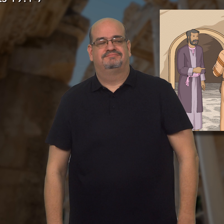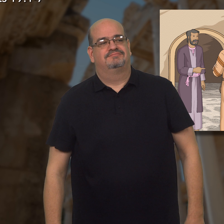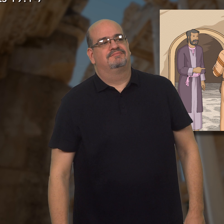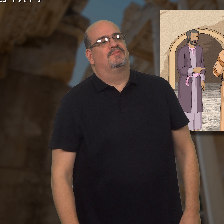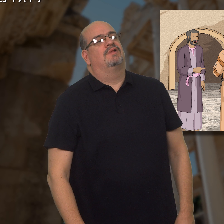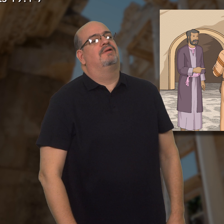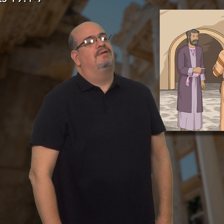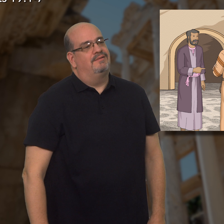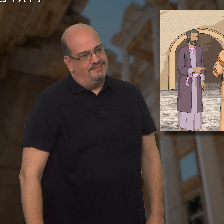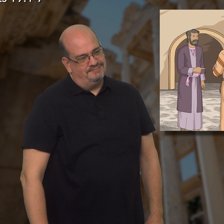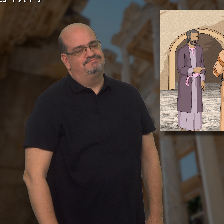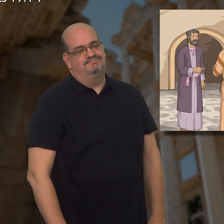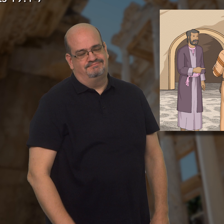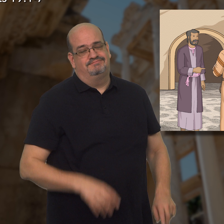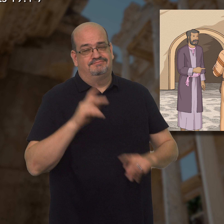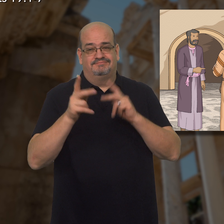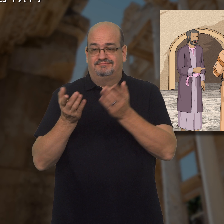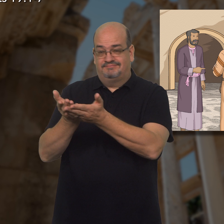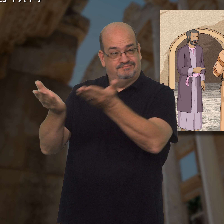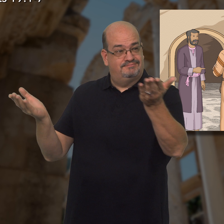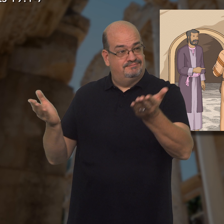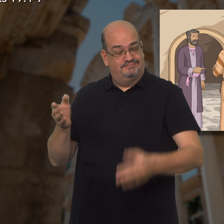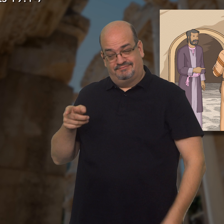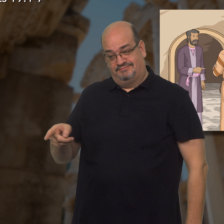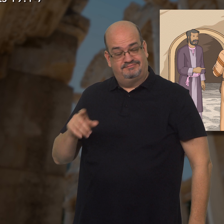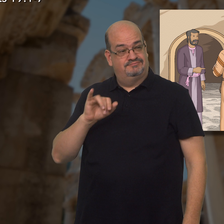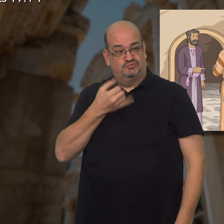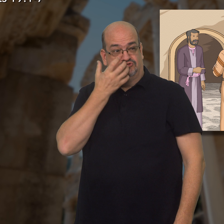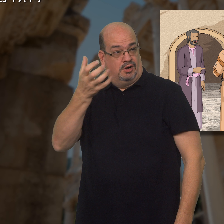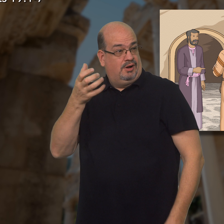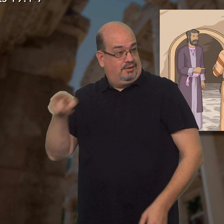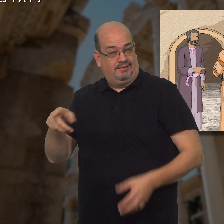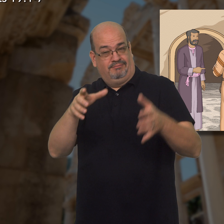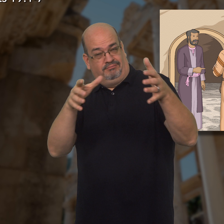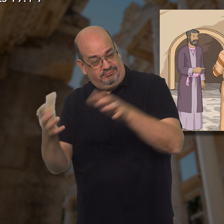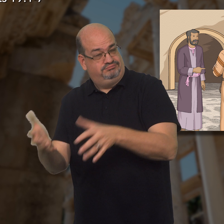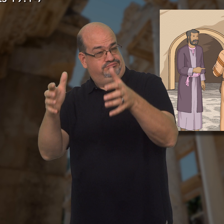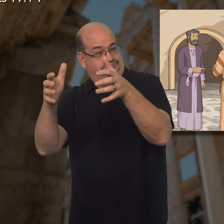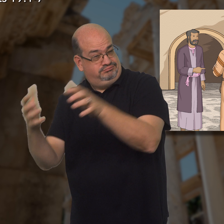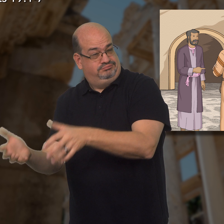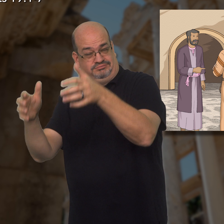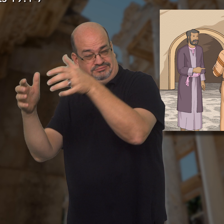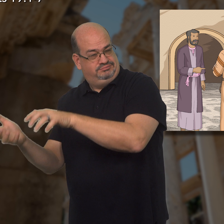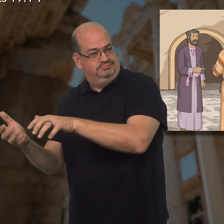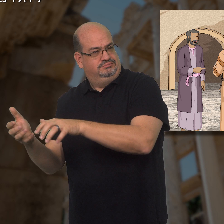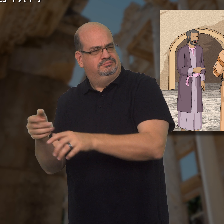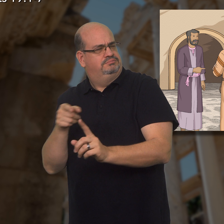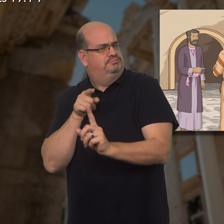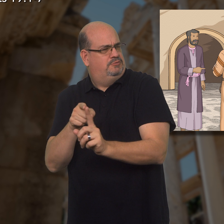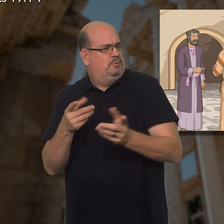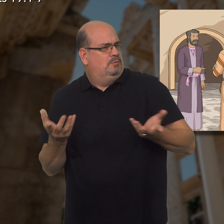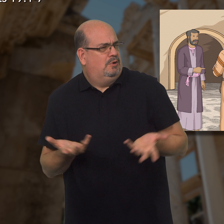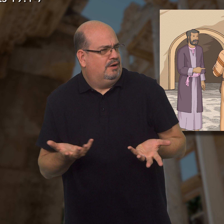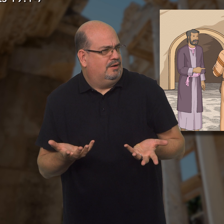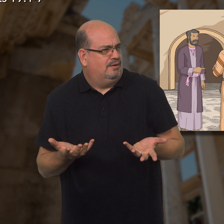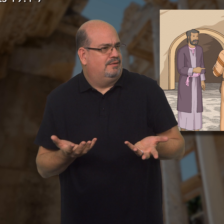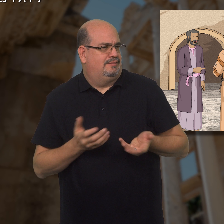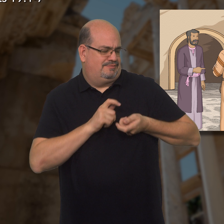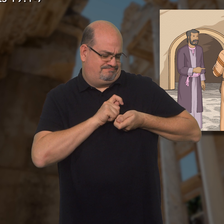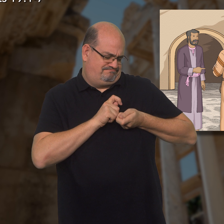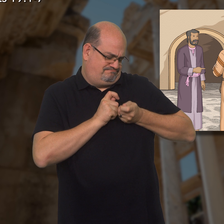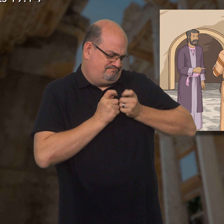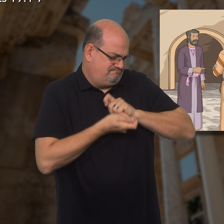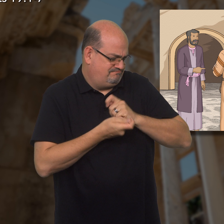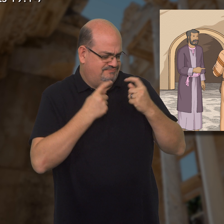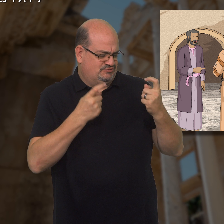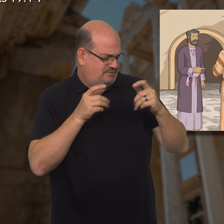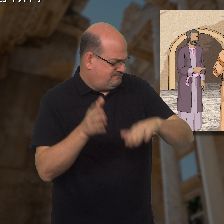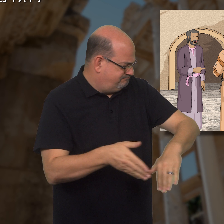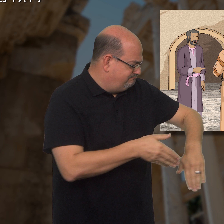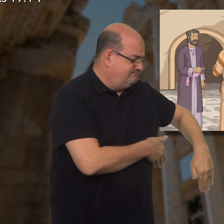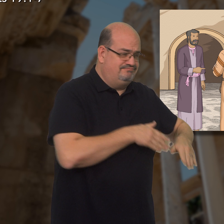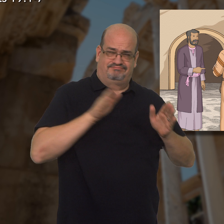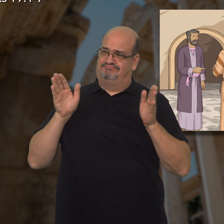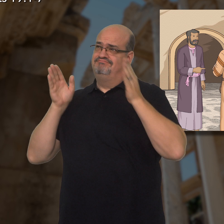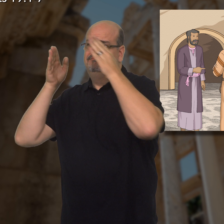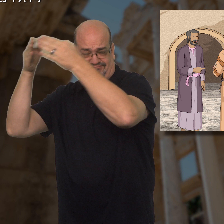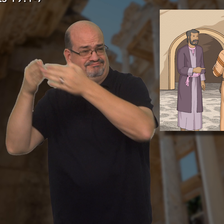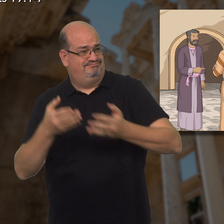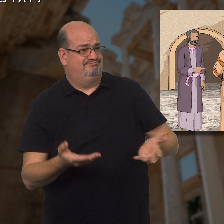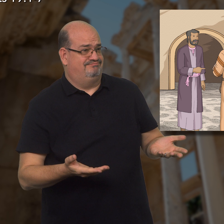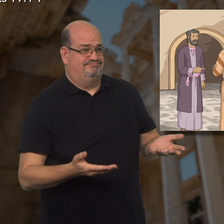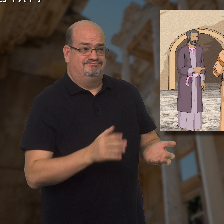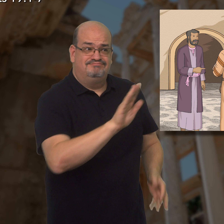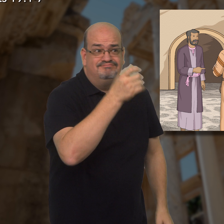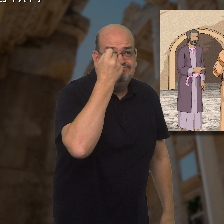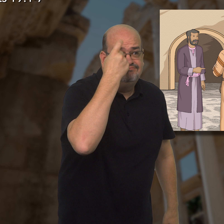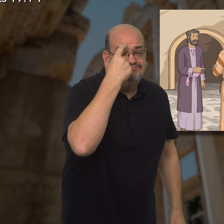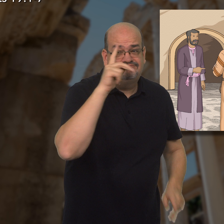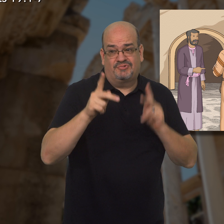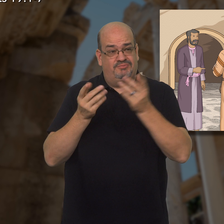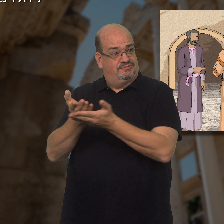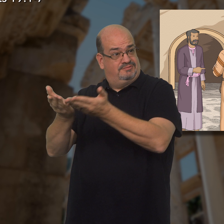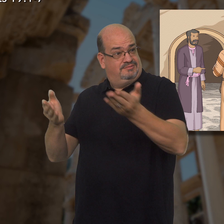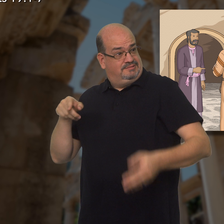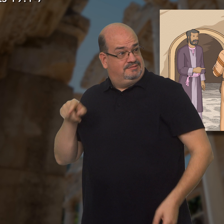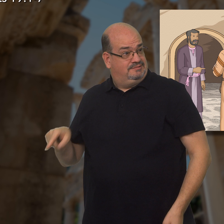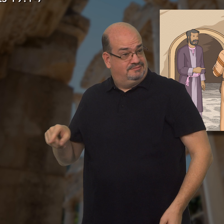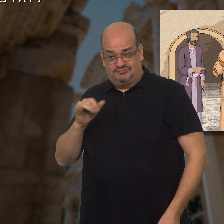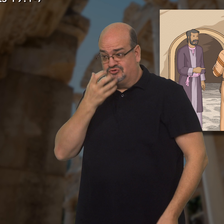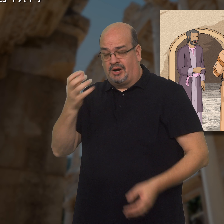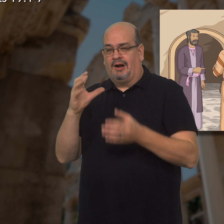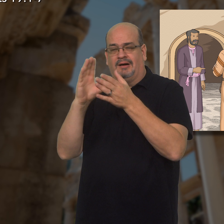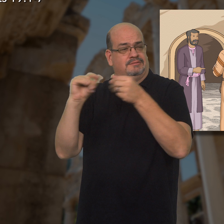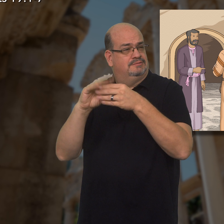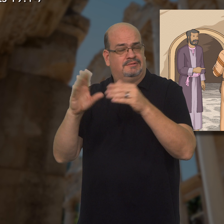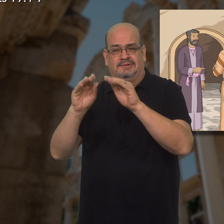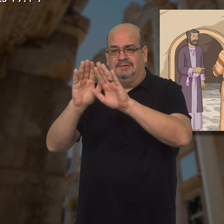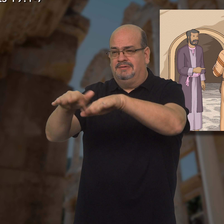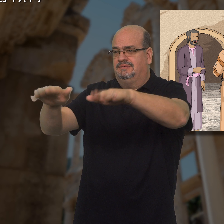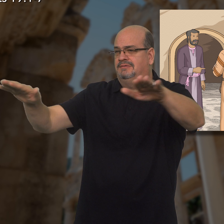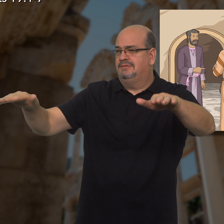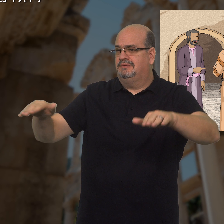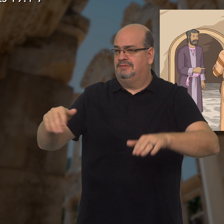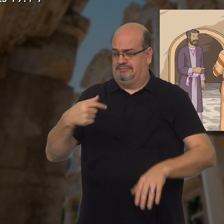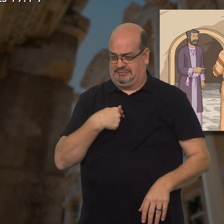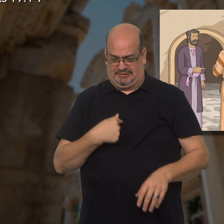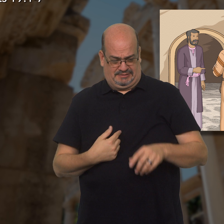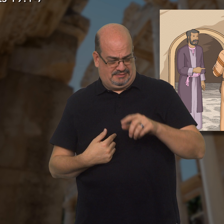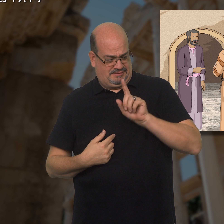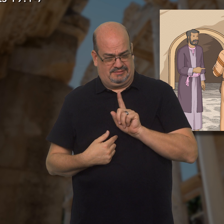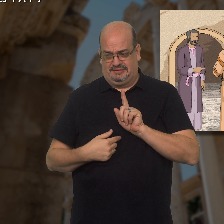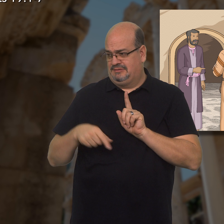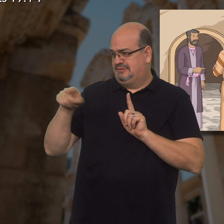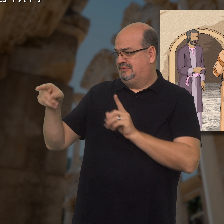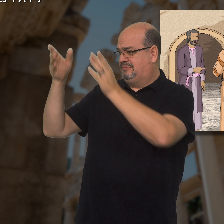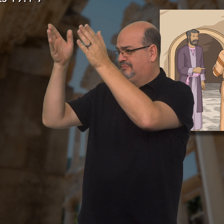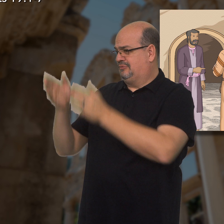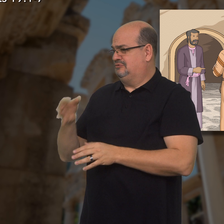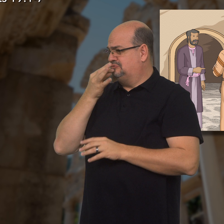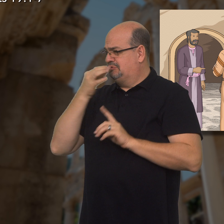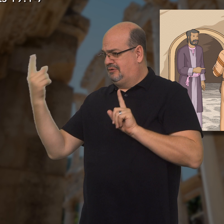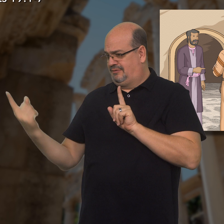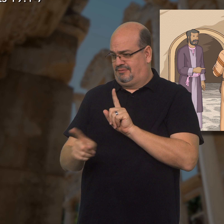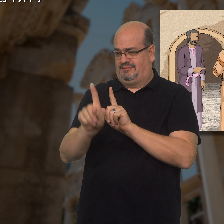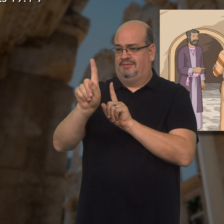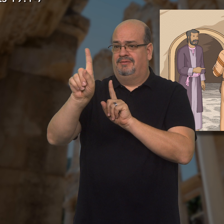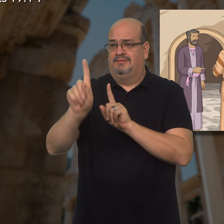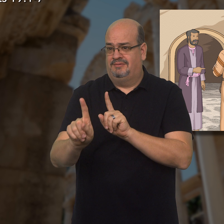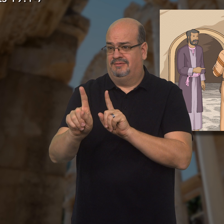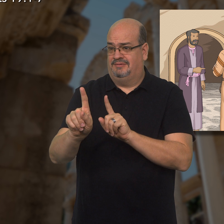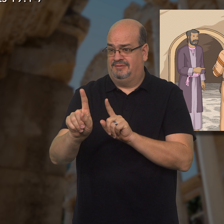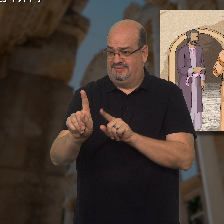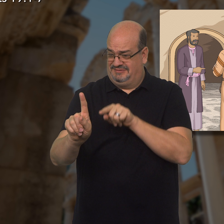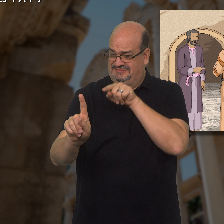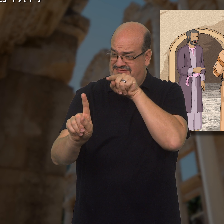Paul explained: “John’s baptism was a baptism of repentance.